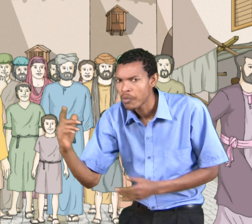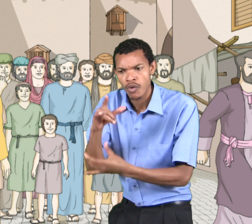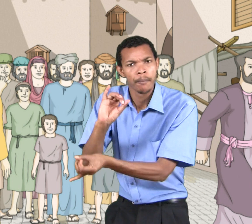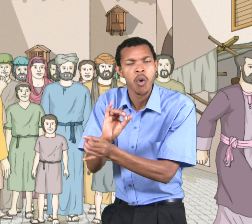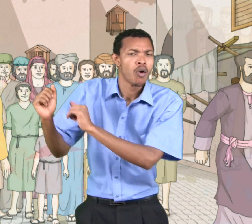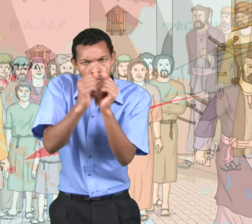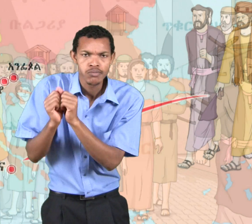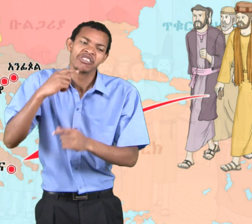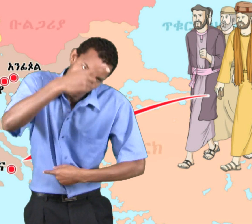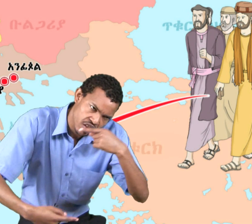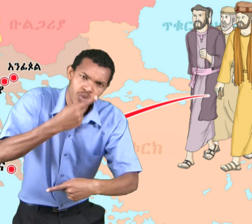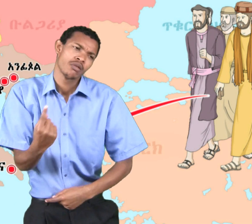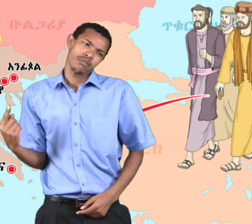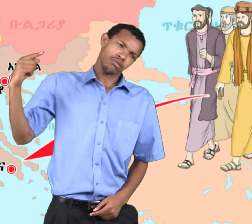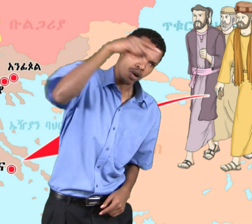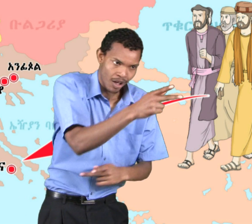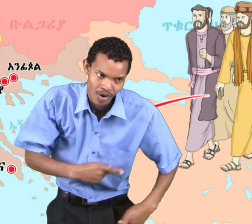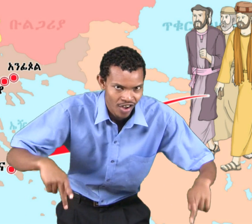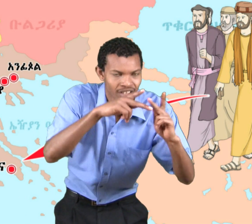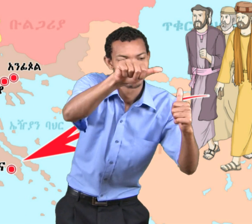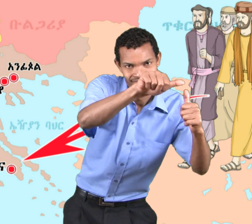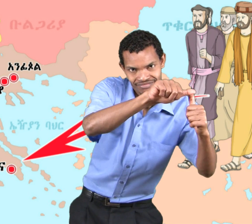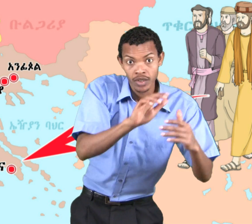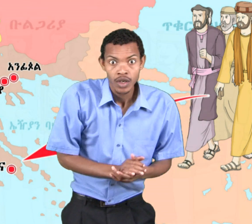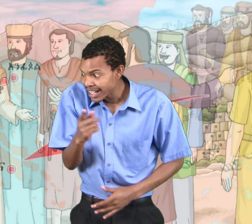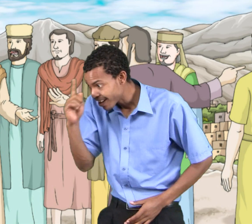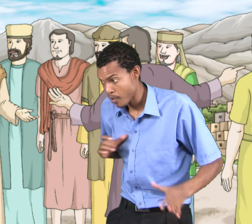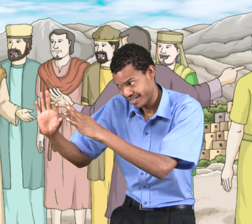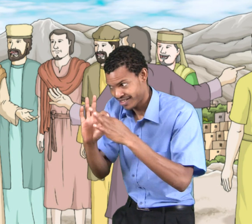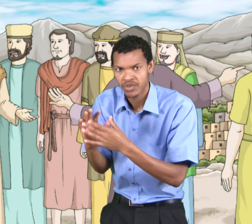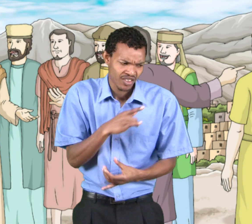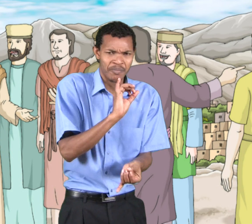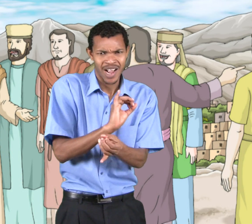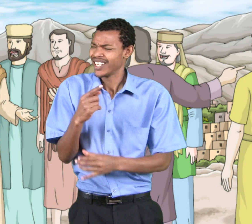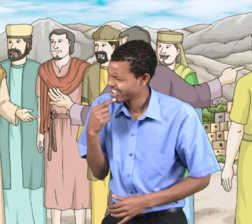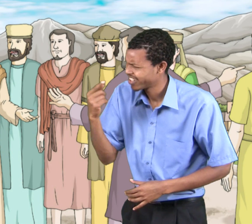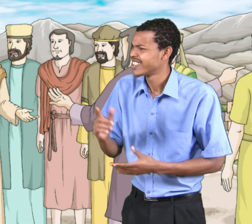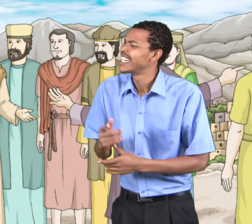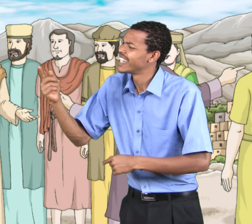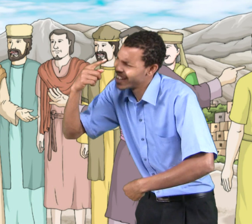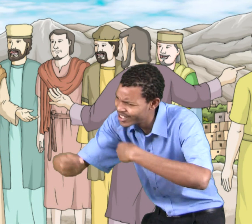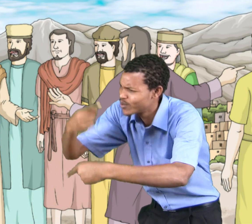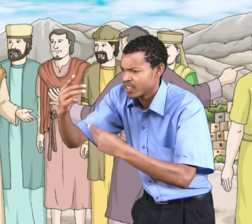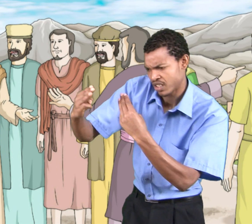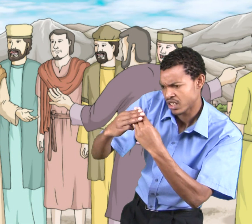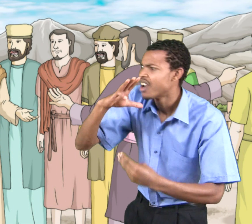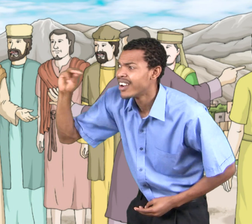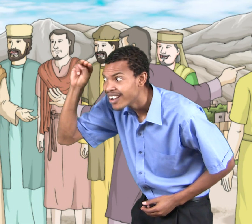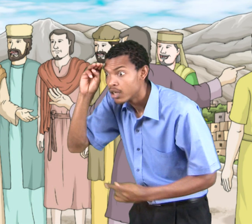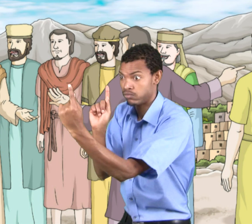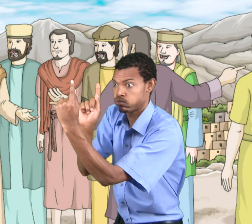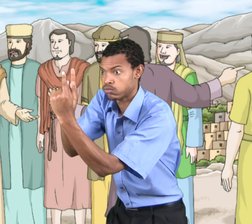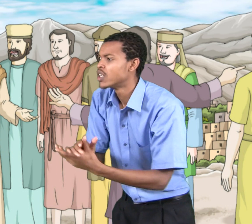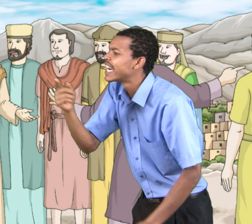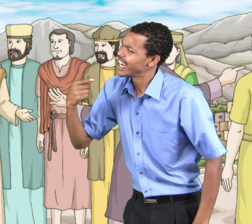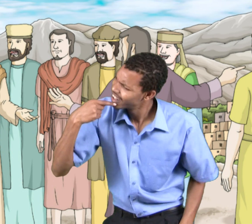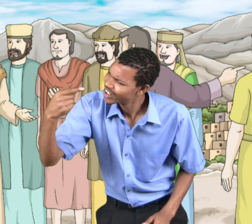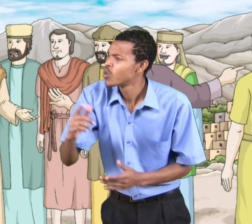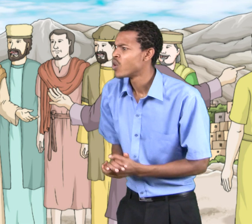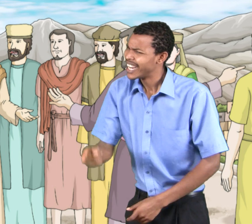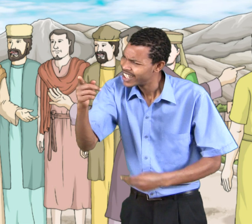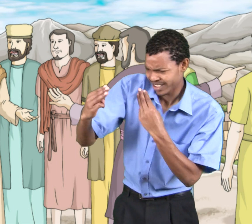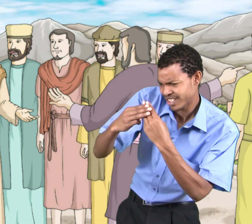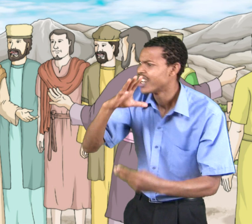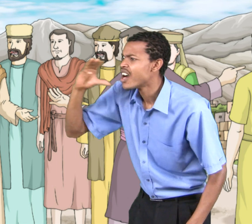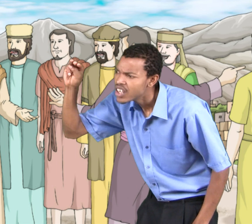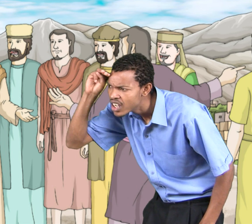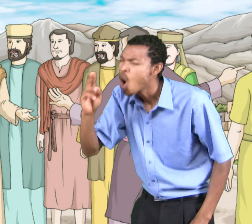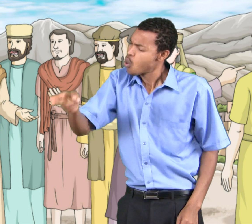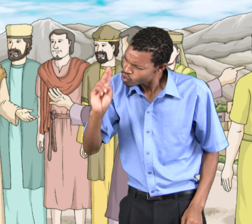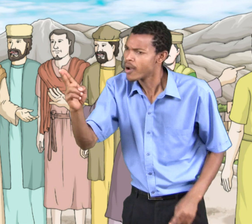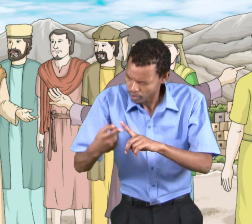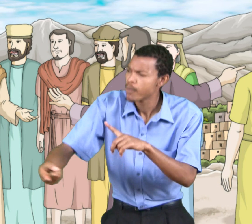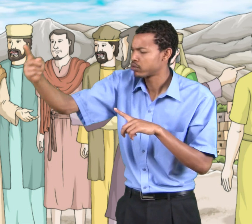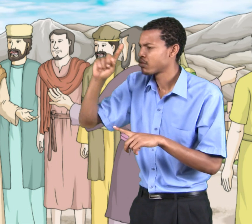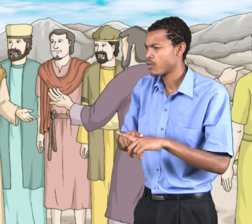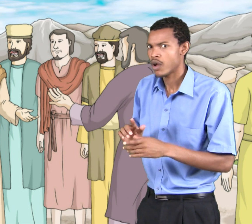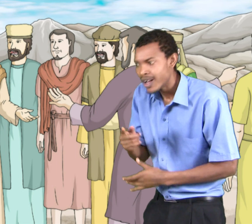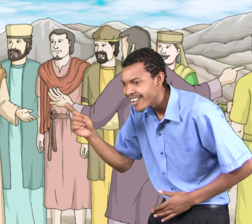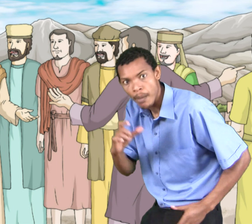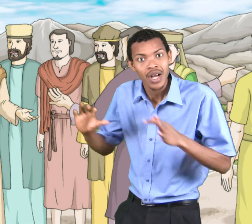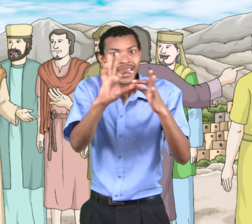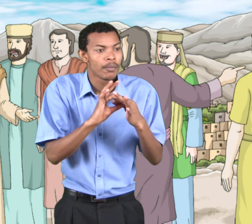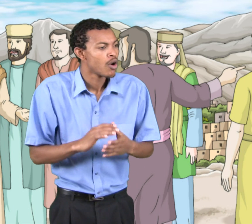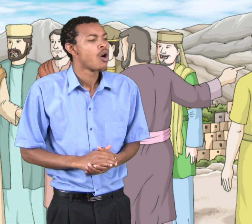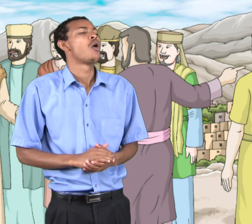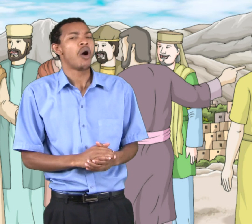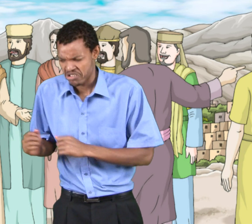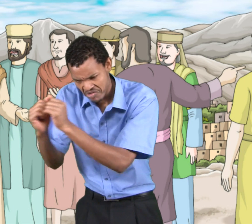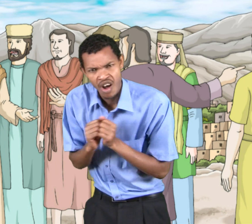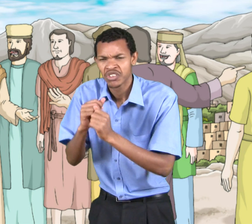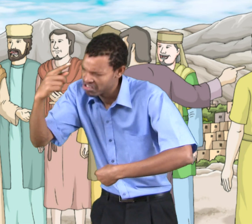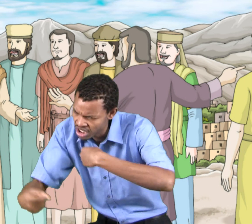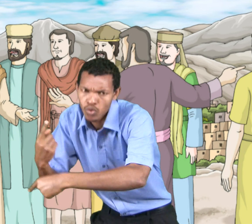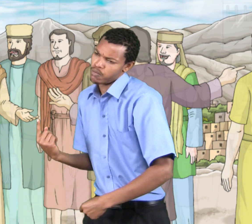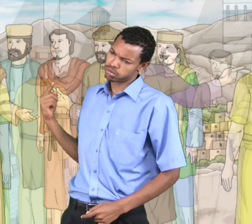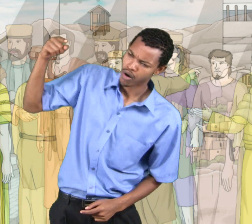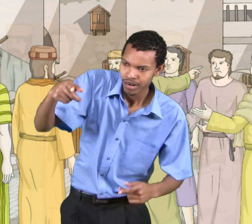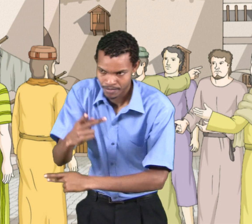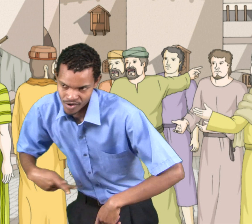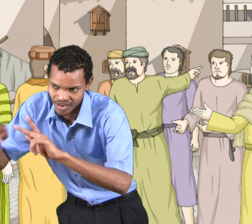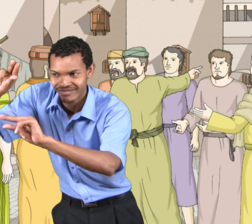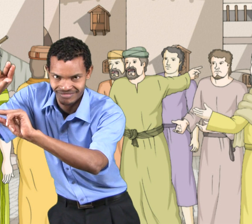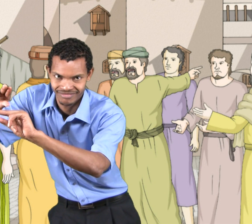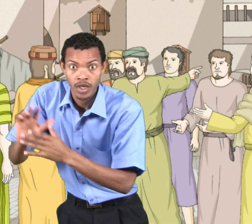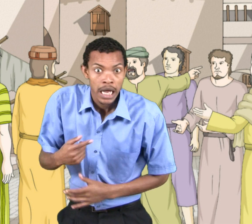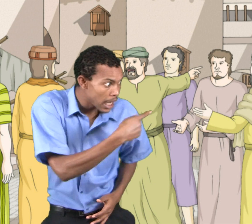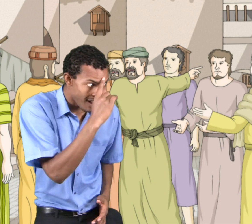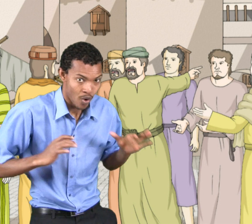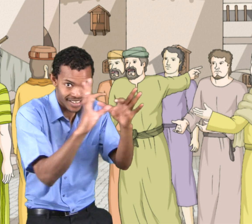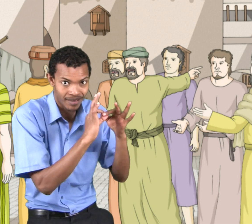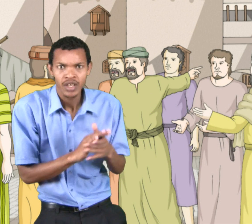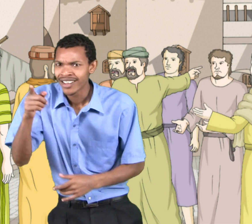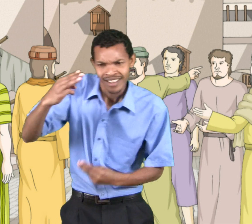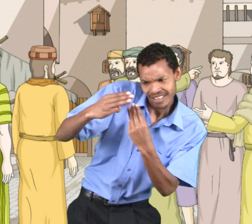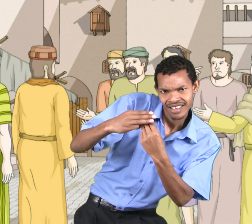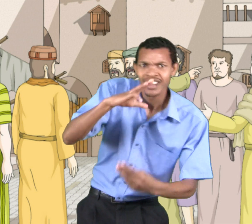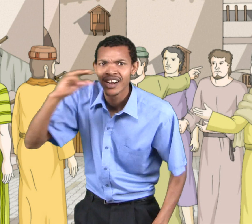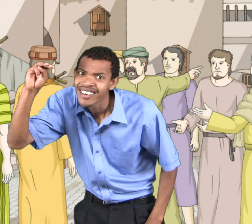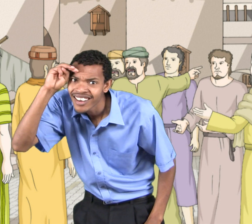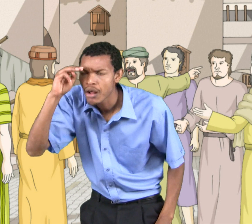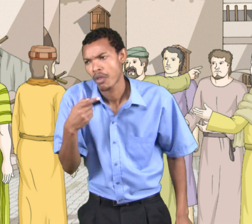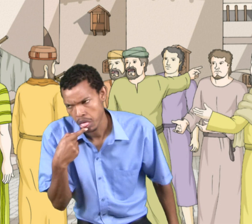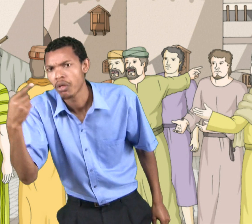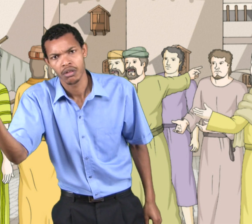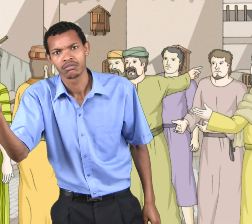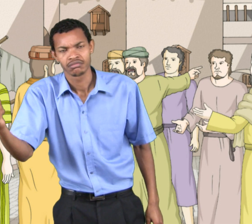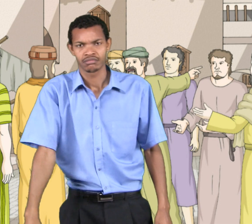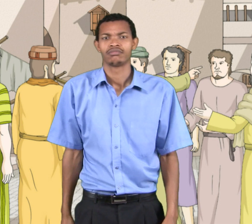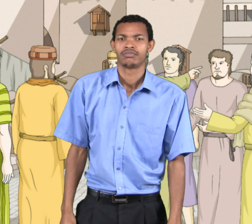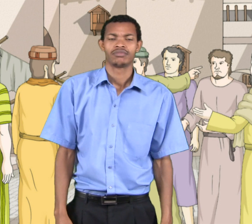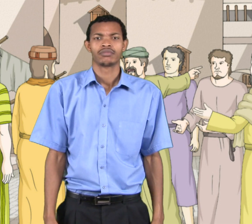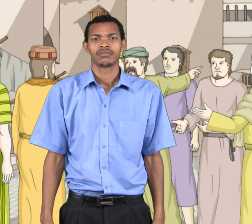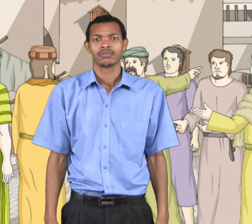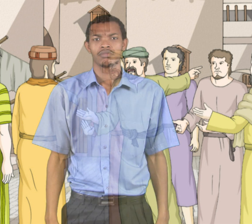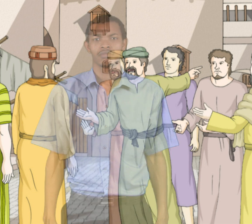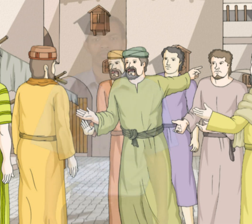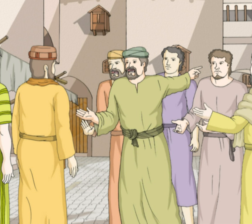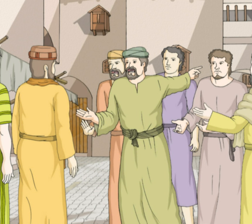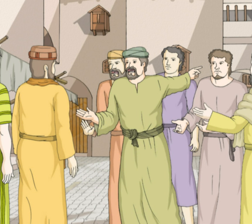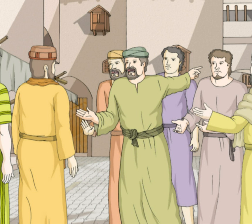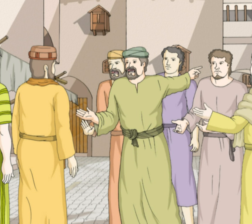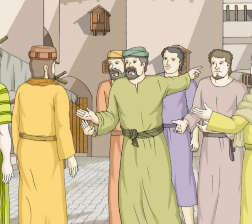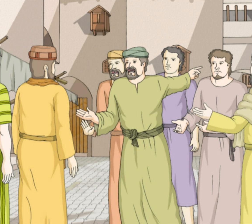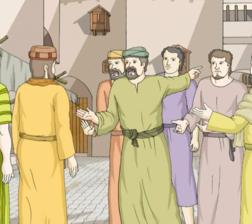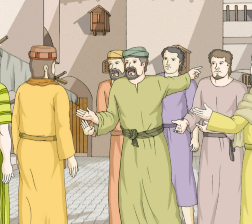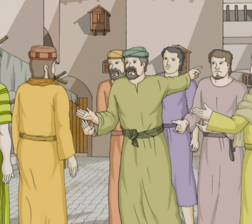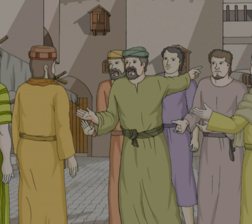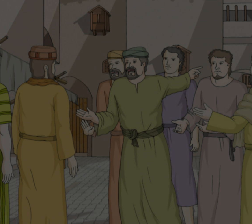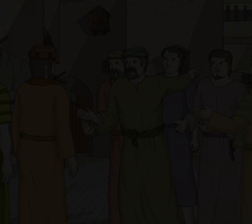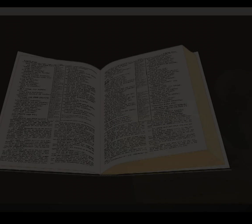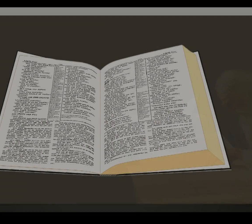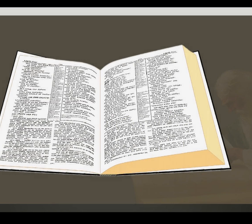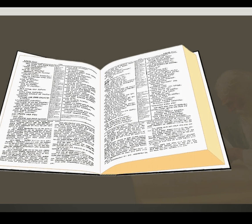Those who escorted Paul brought him to Athens and then returned with instructions for Silas and Timothy to join him as soon as possible.